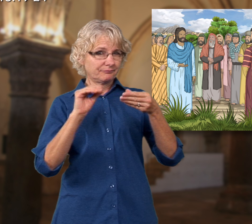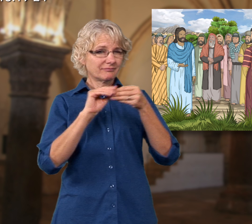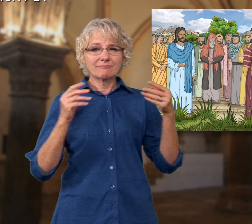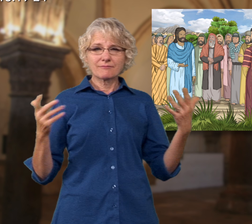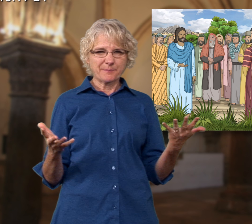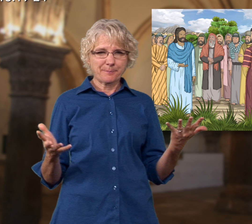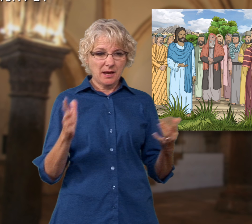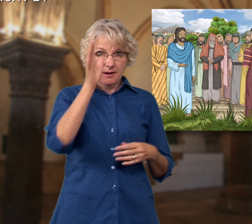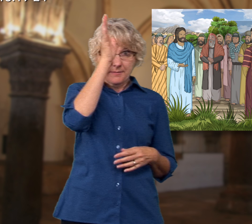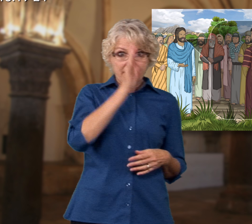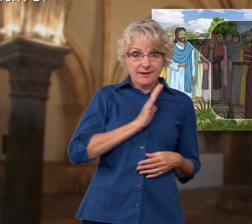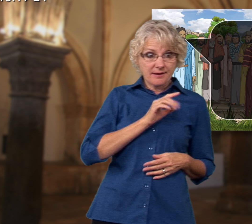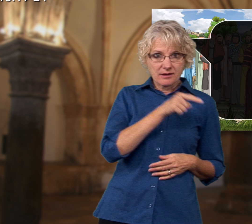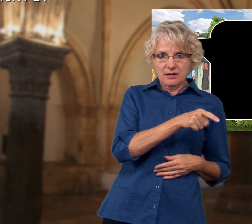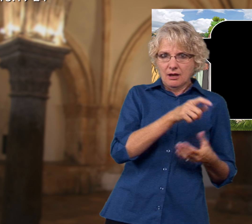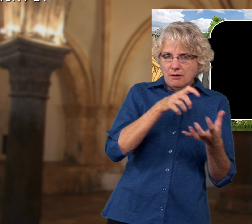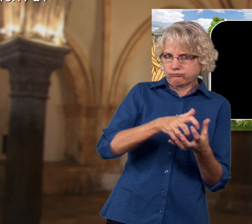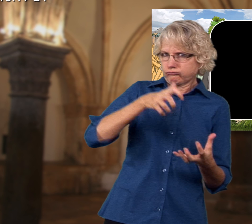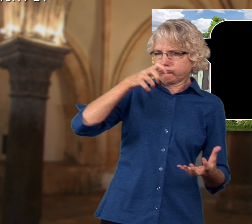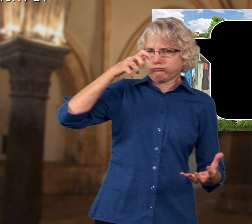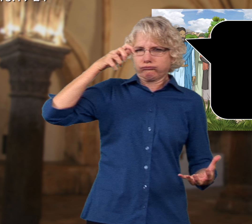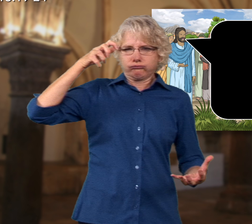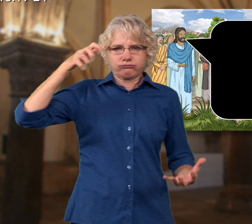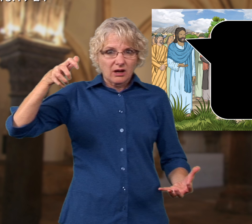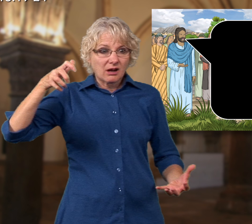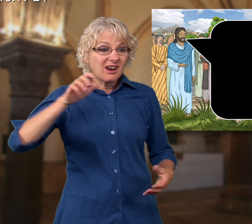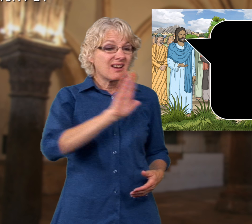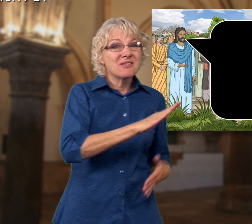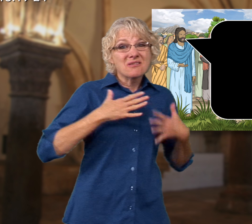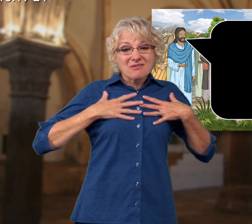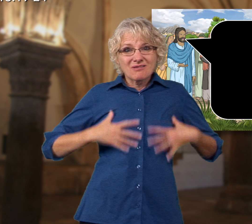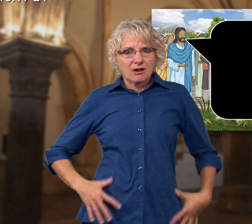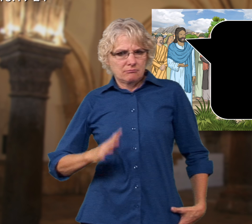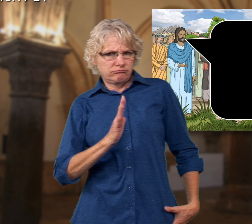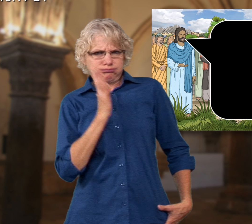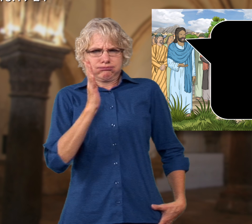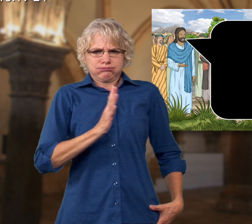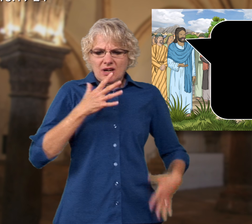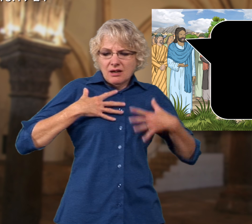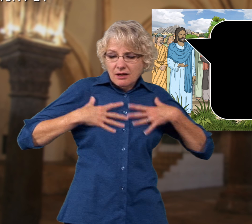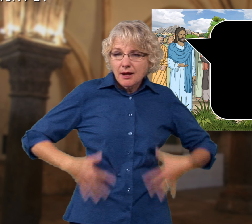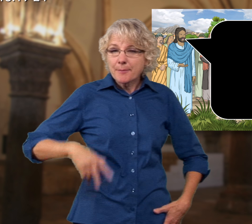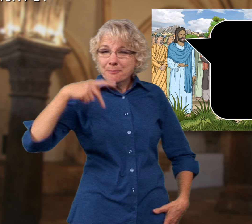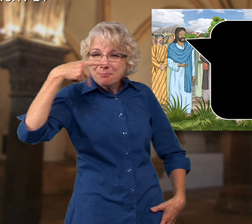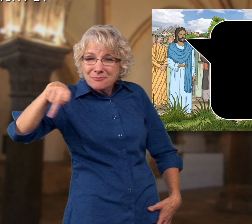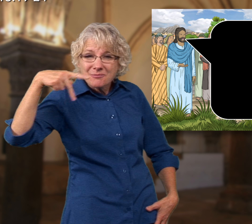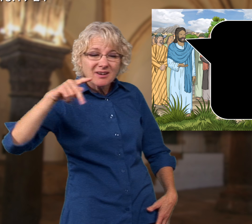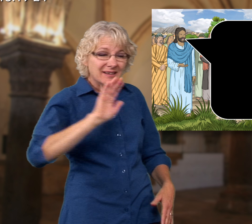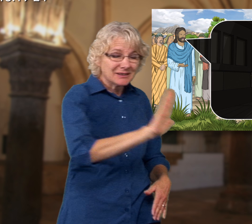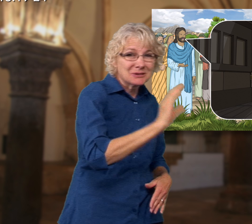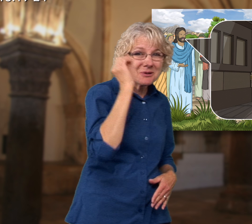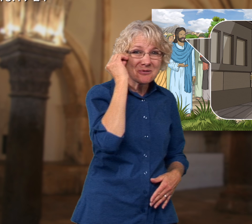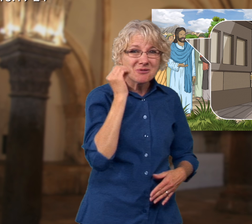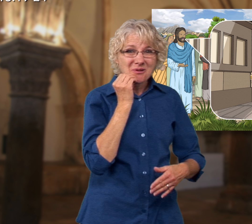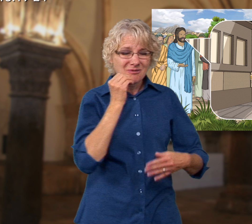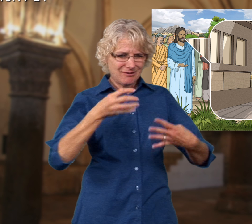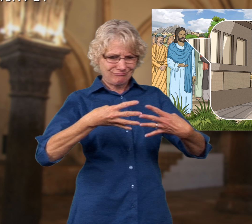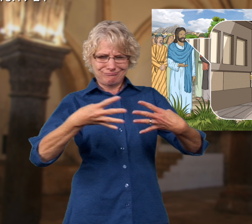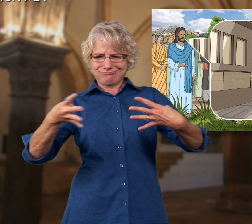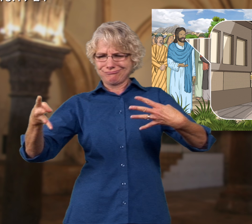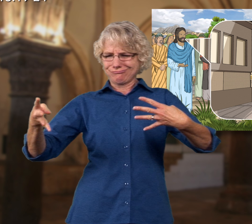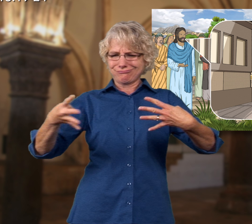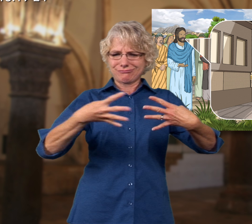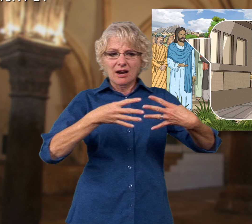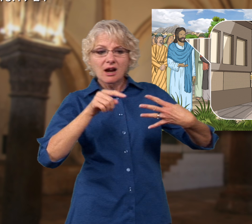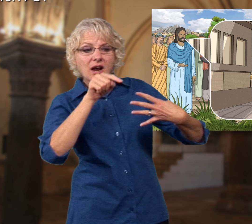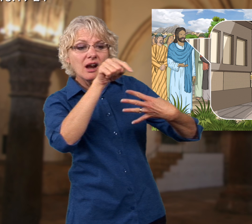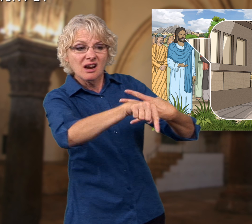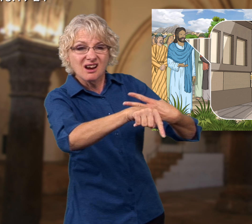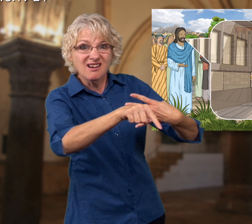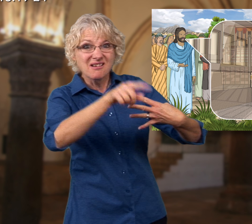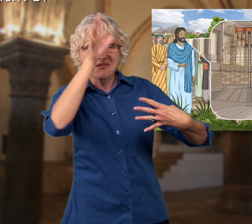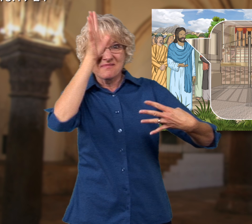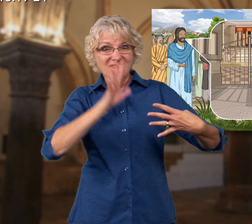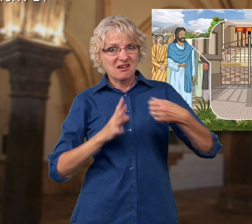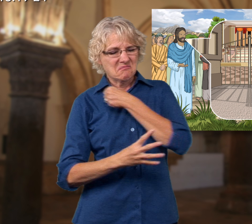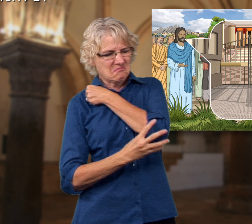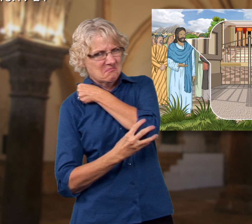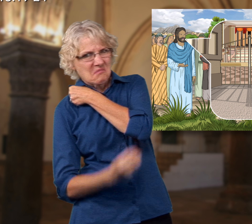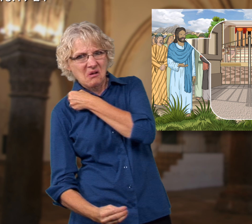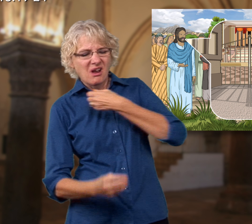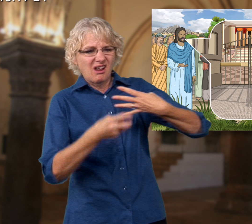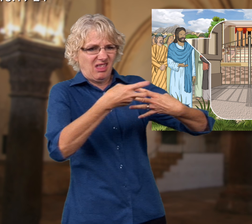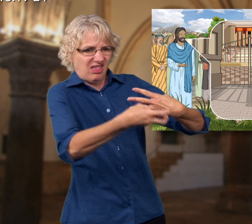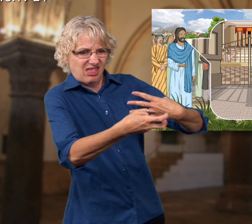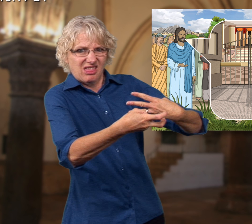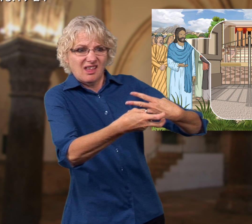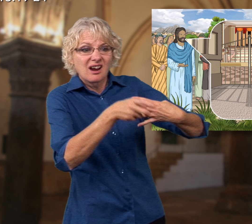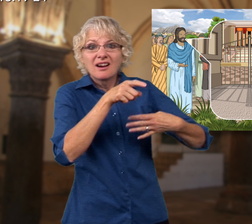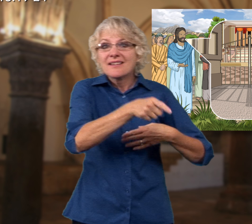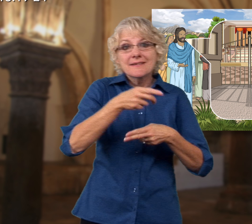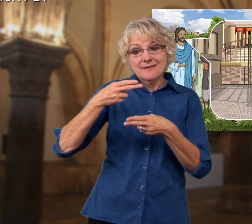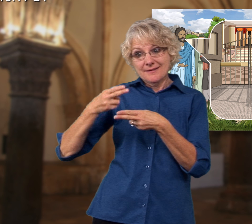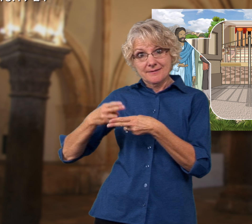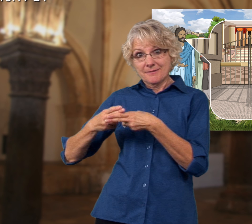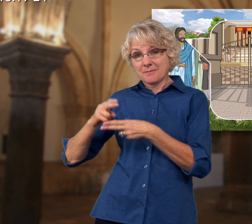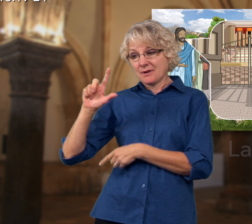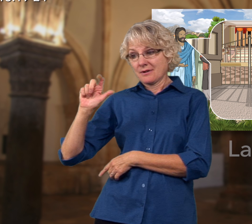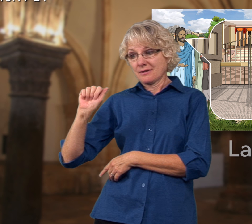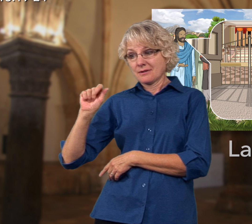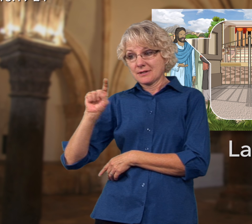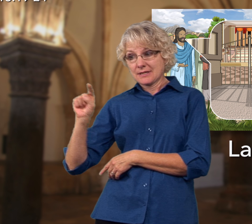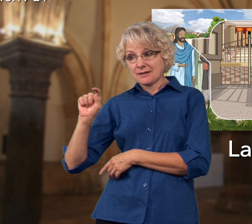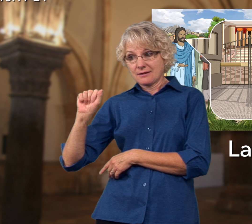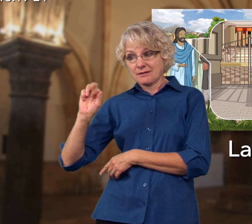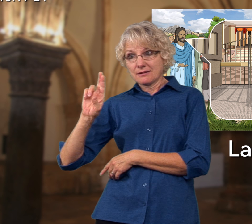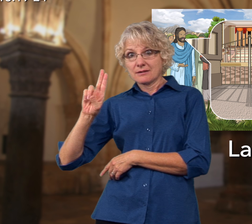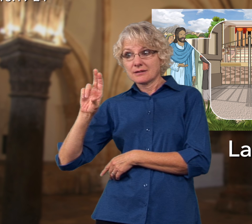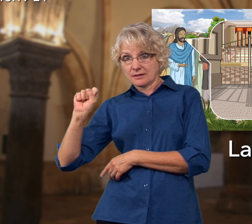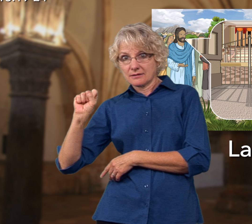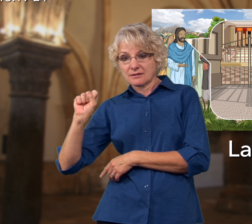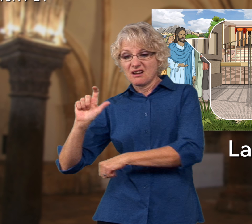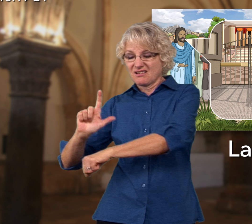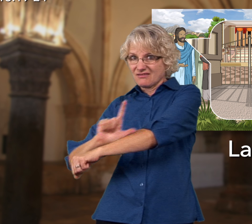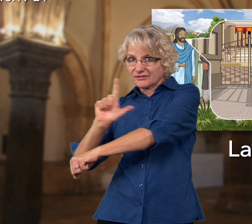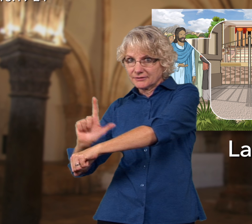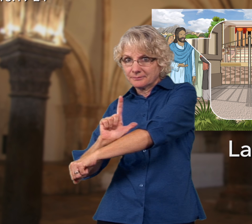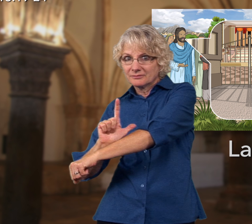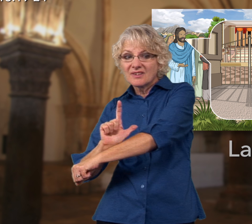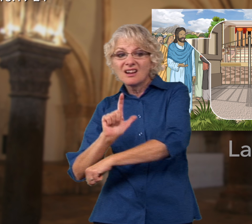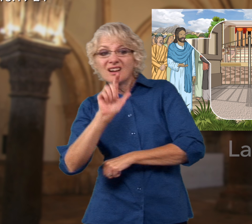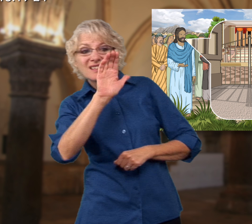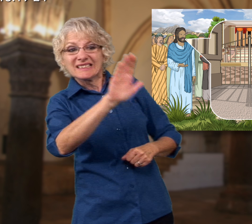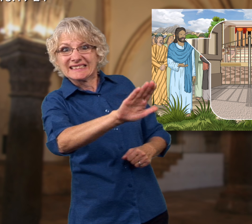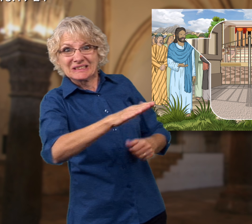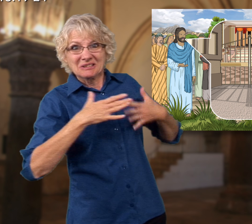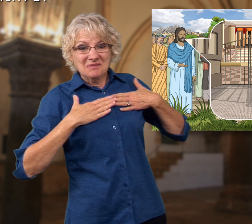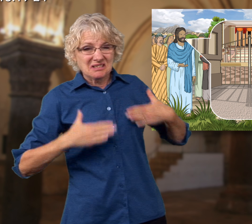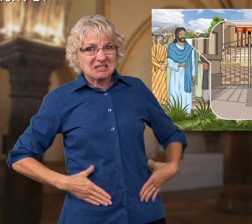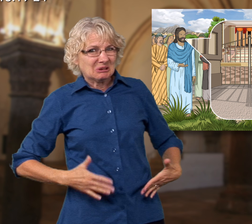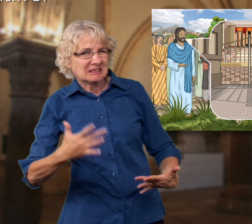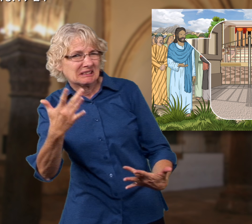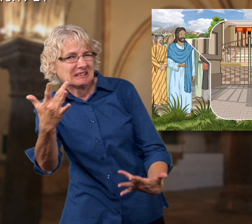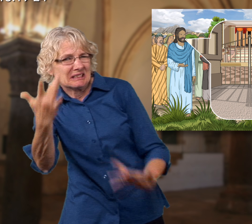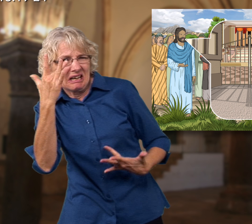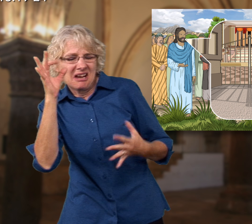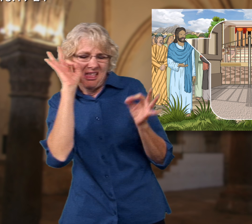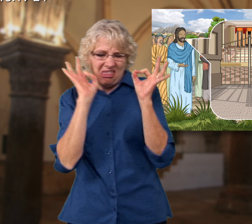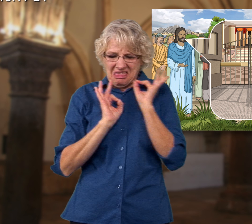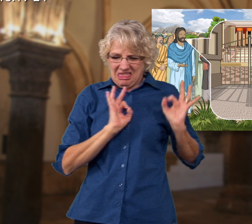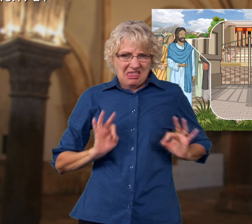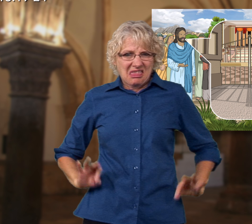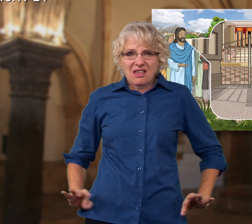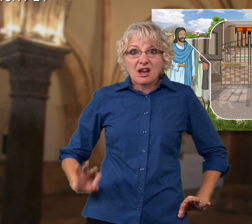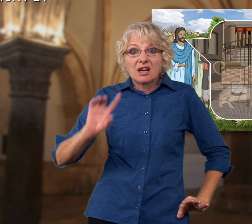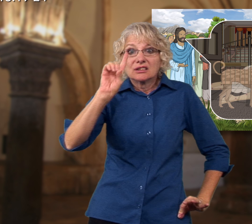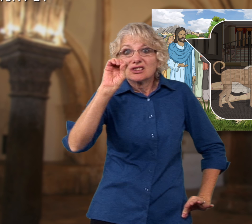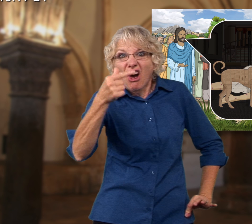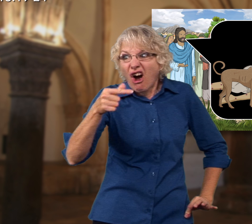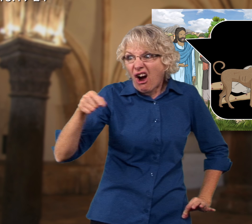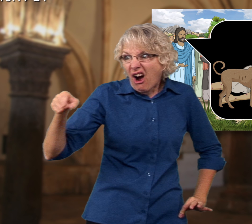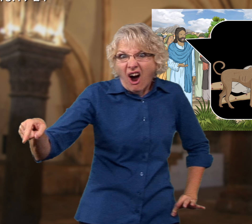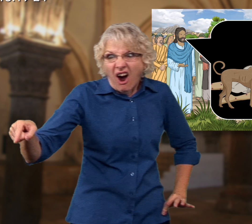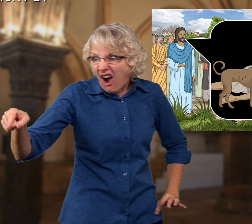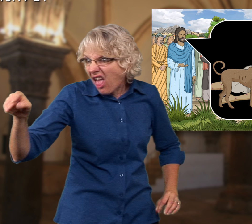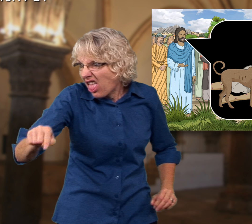Now there was a rich man dressed in purple and fine linen, who lived each day in joyous splendor. And a beggar named Lazarus lay at his gate, covered with sores and longing to be fed with the crumbs that fell from the rich man’s table.